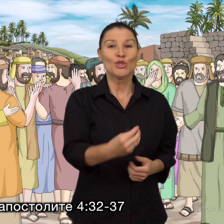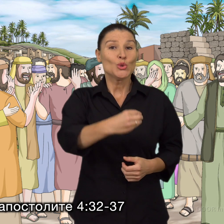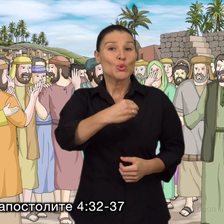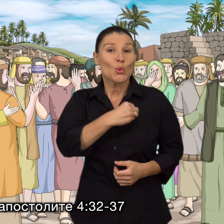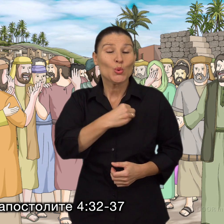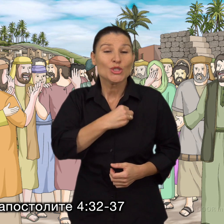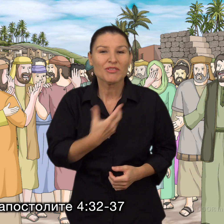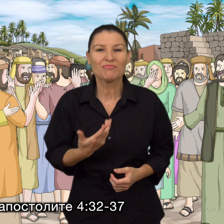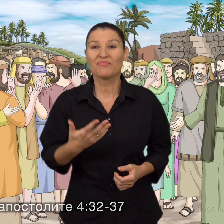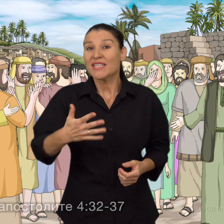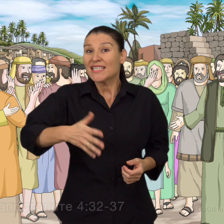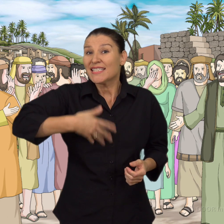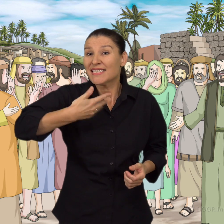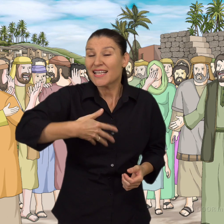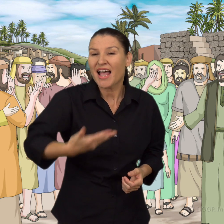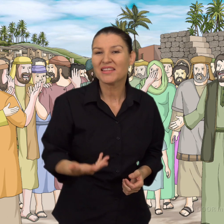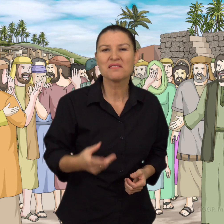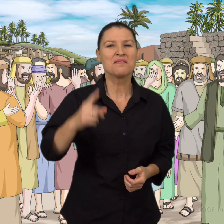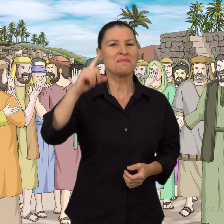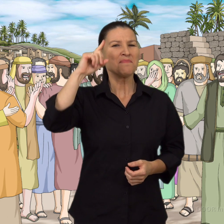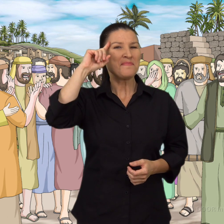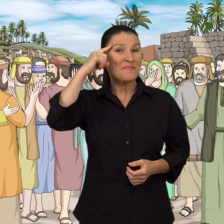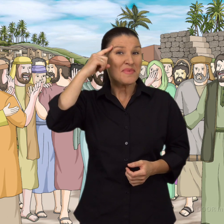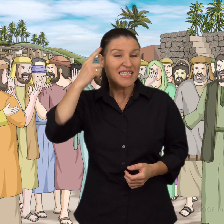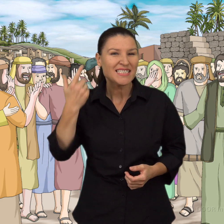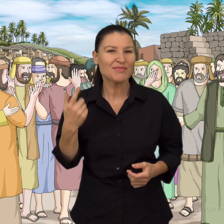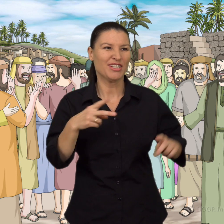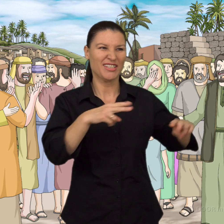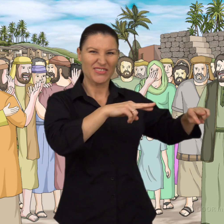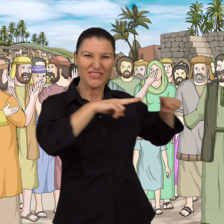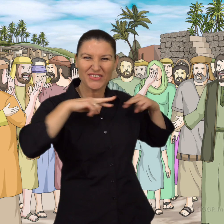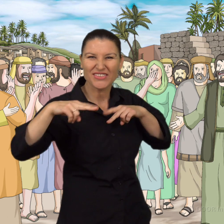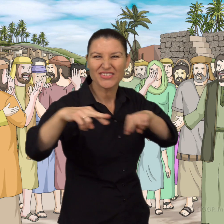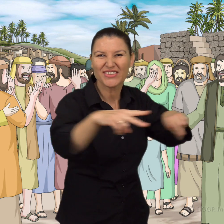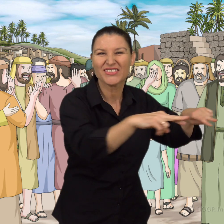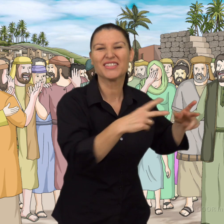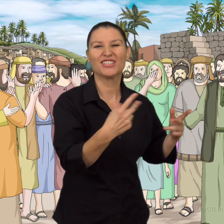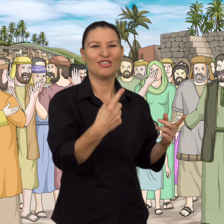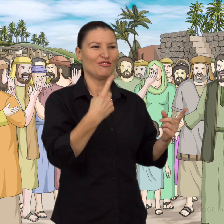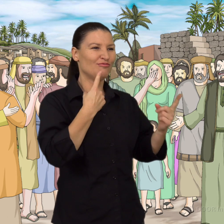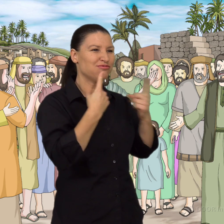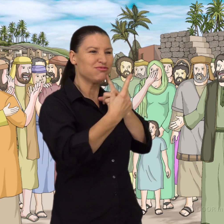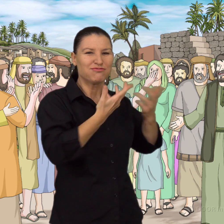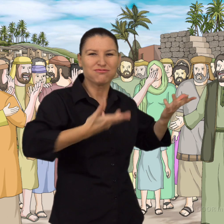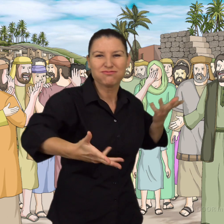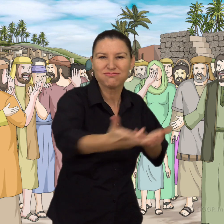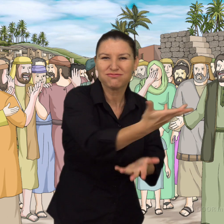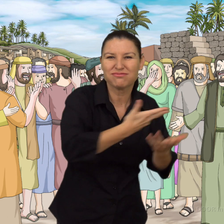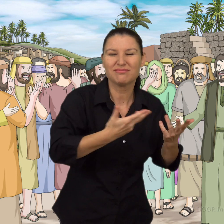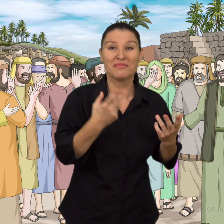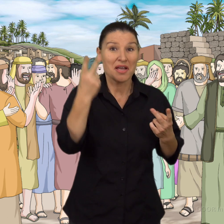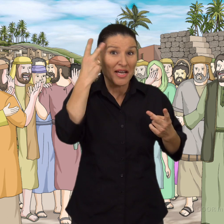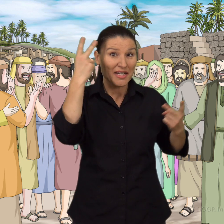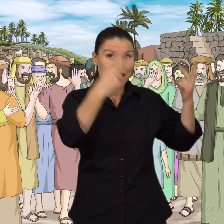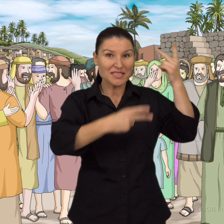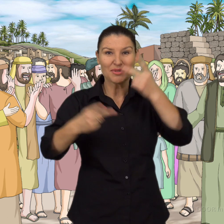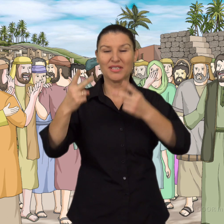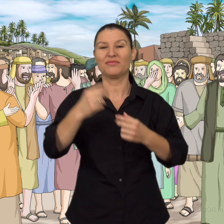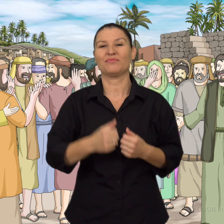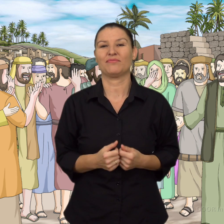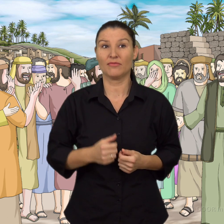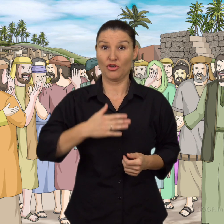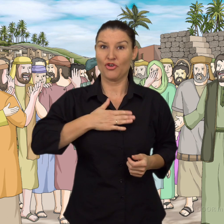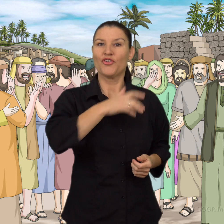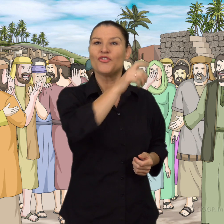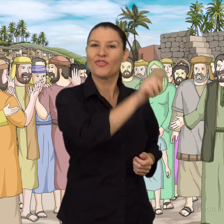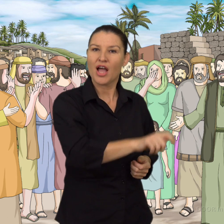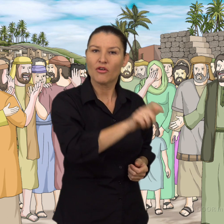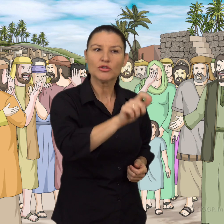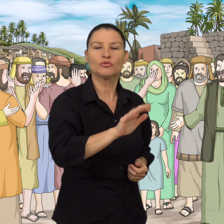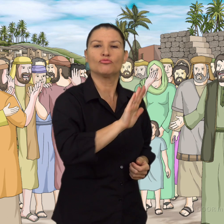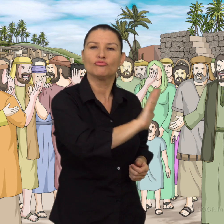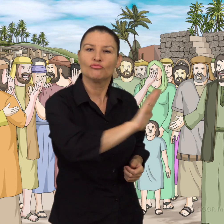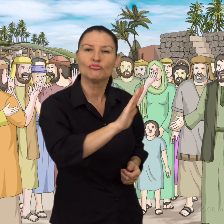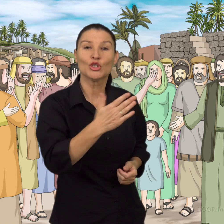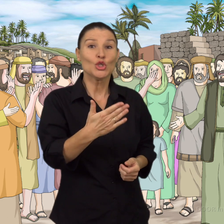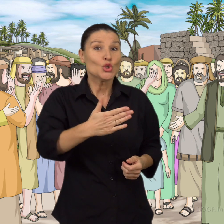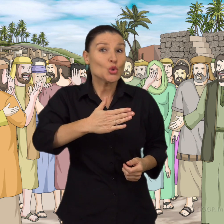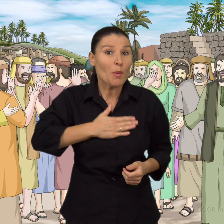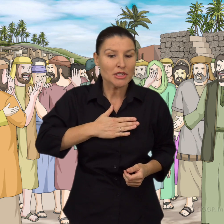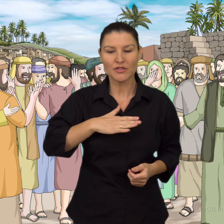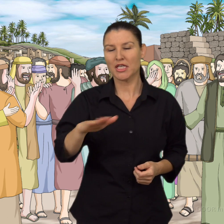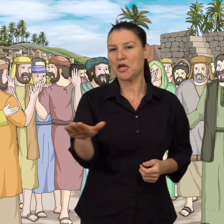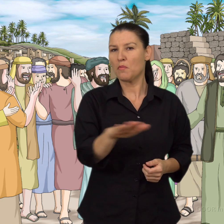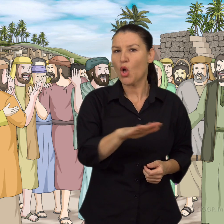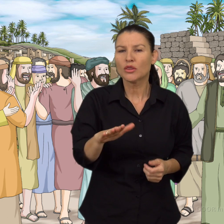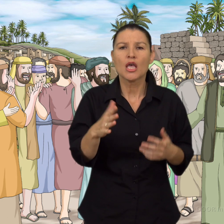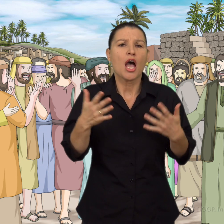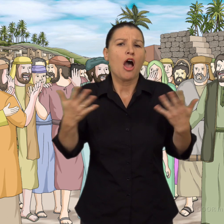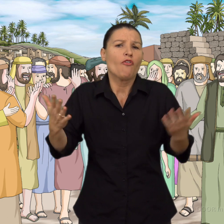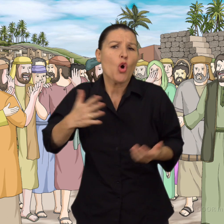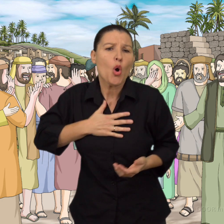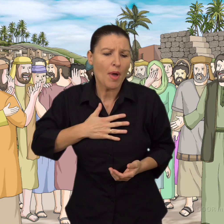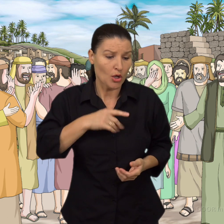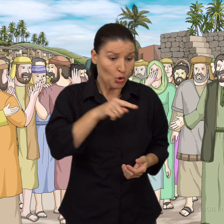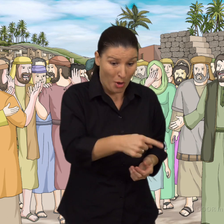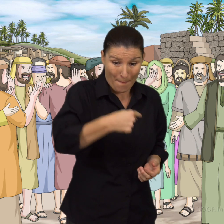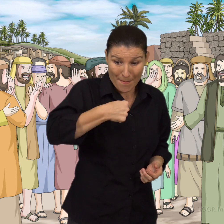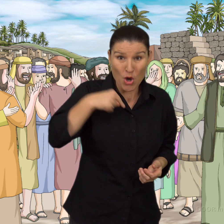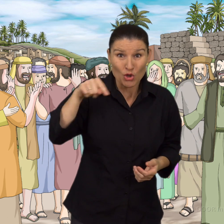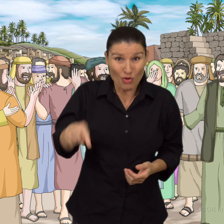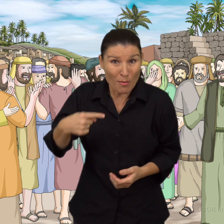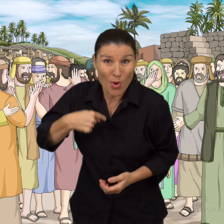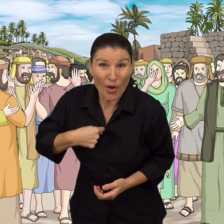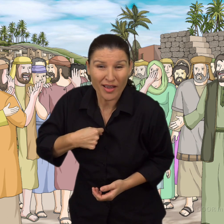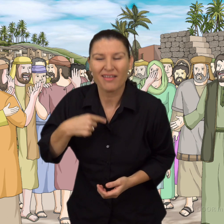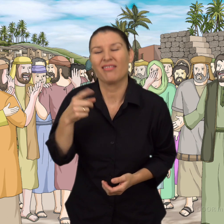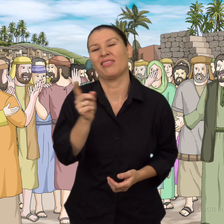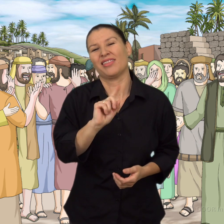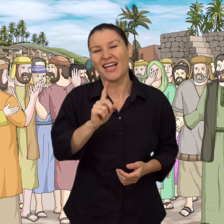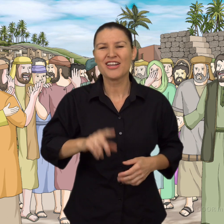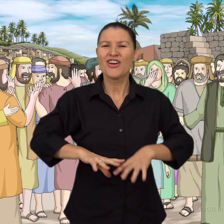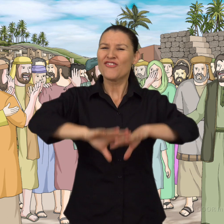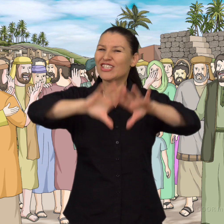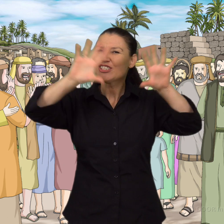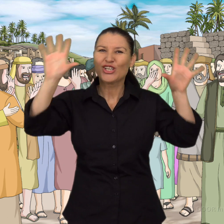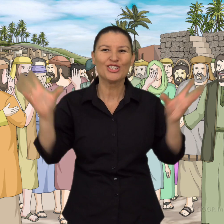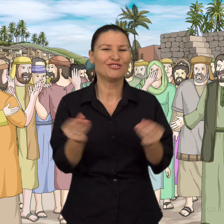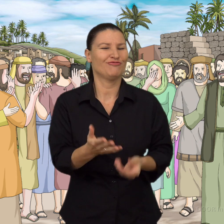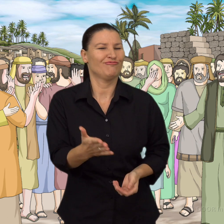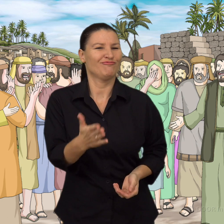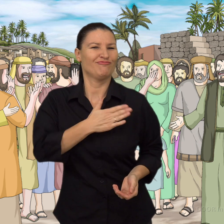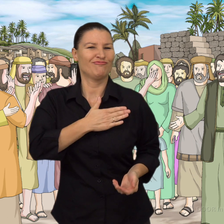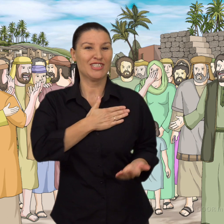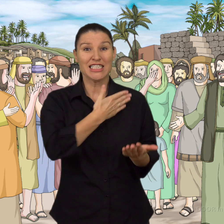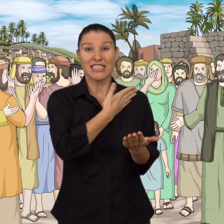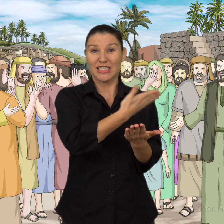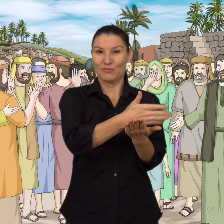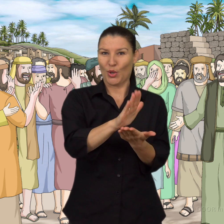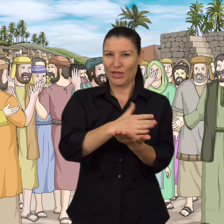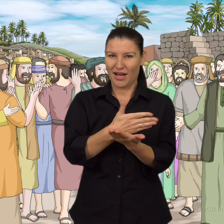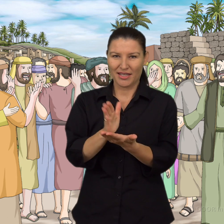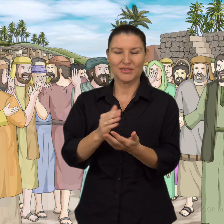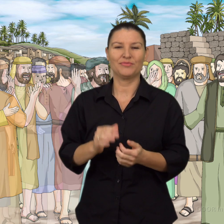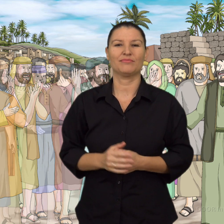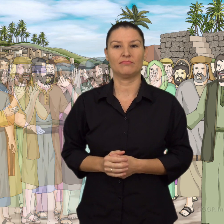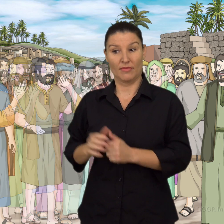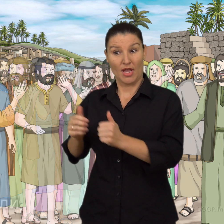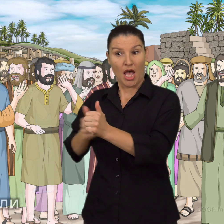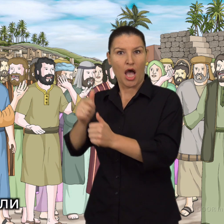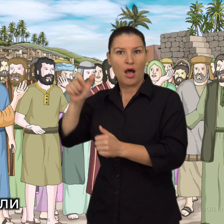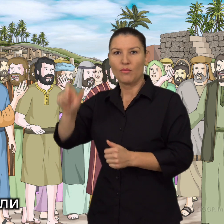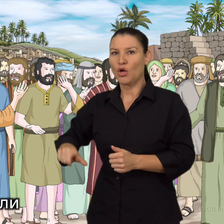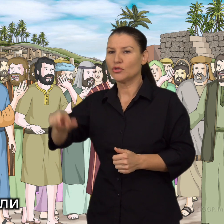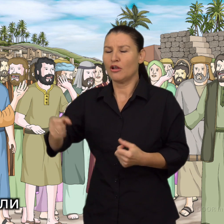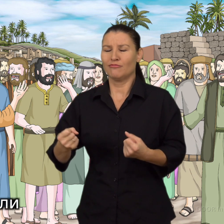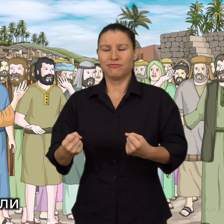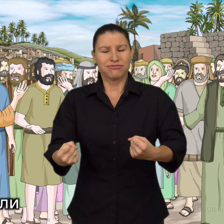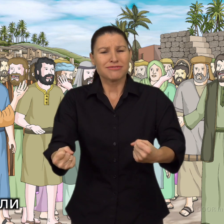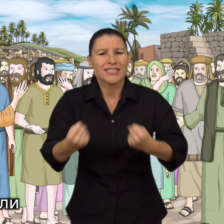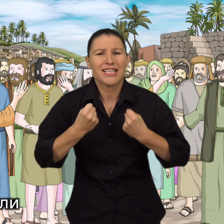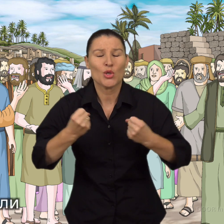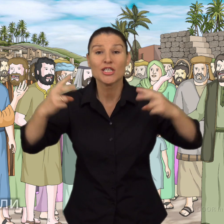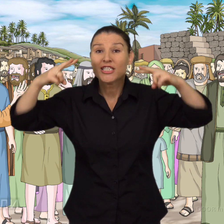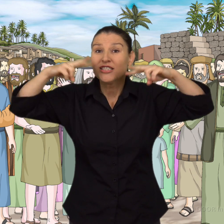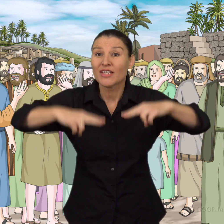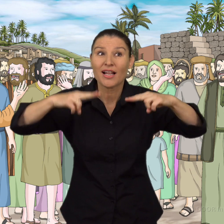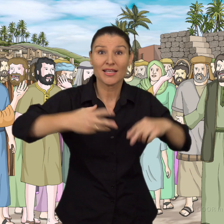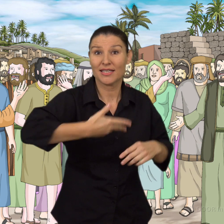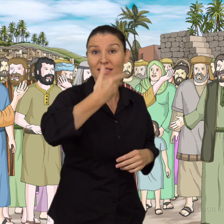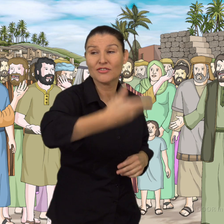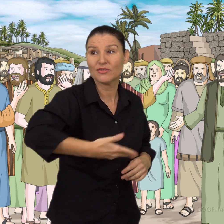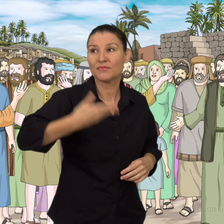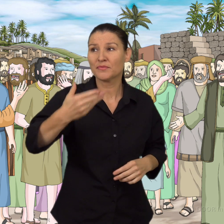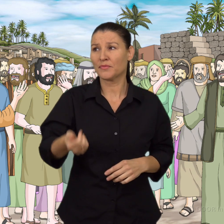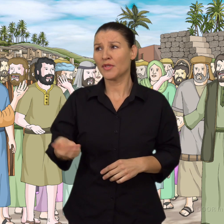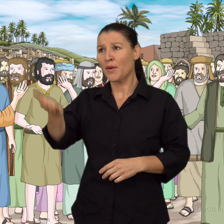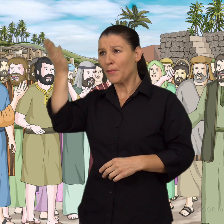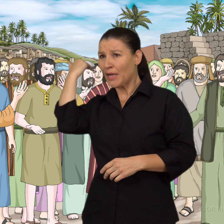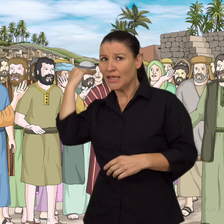No one claimed that any of his possessions was his own, but they shared everything they owned.